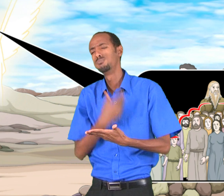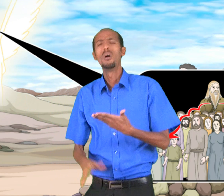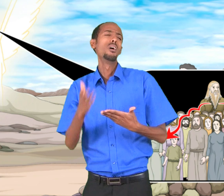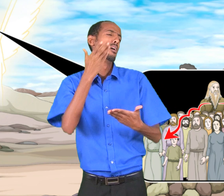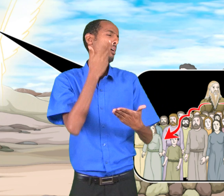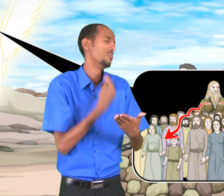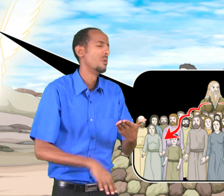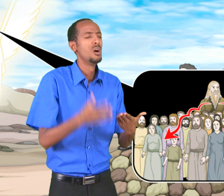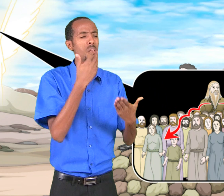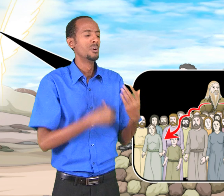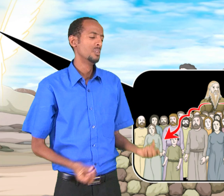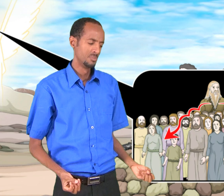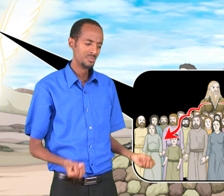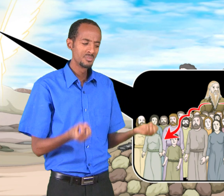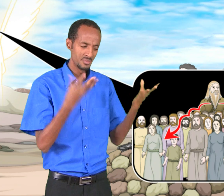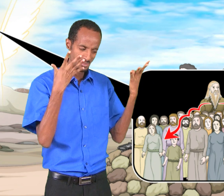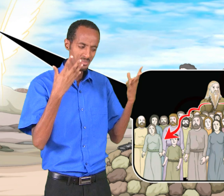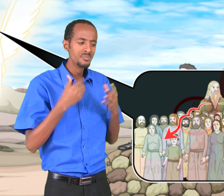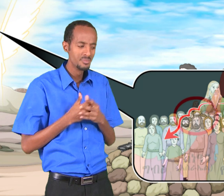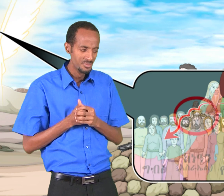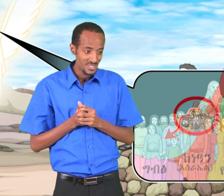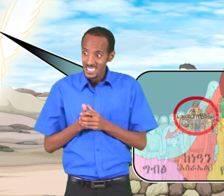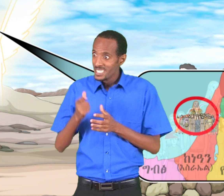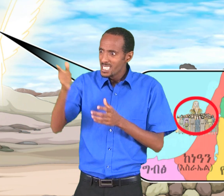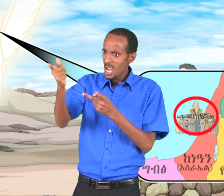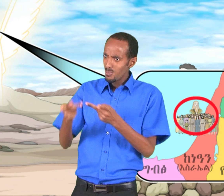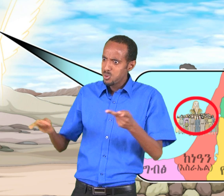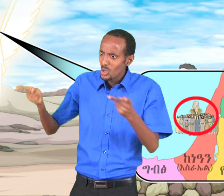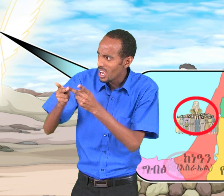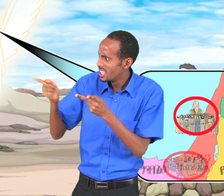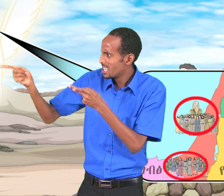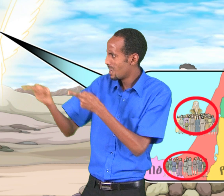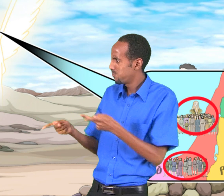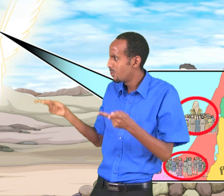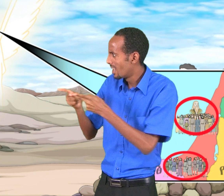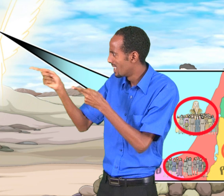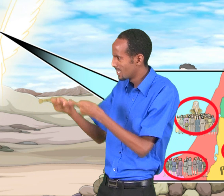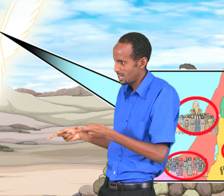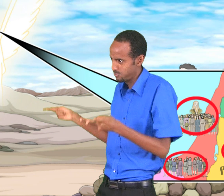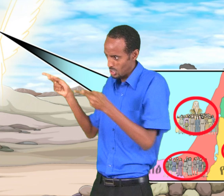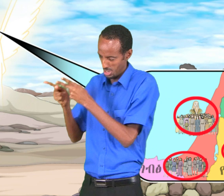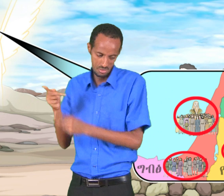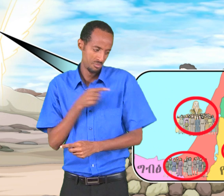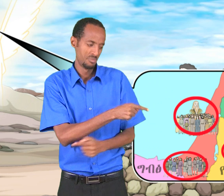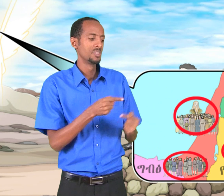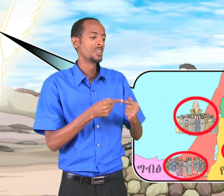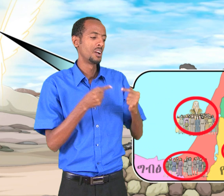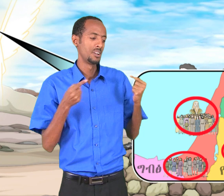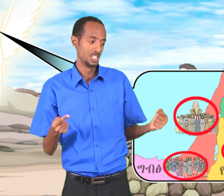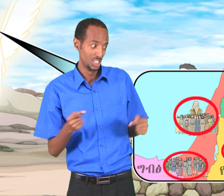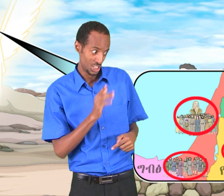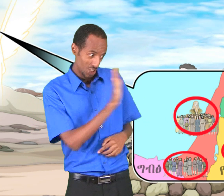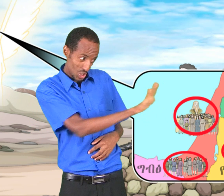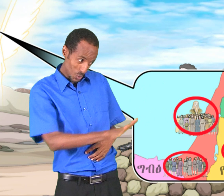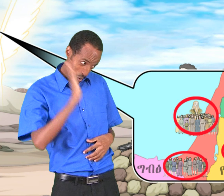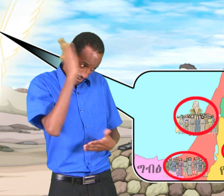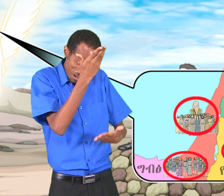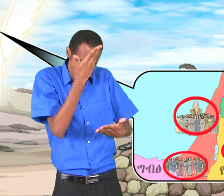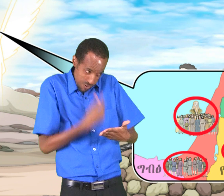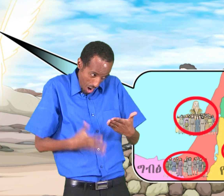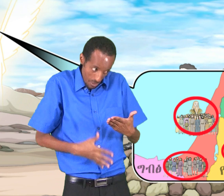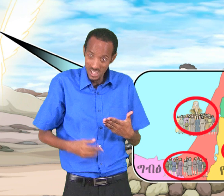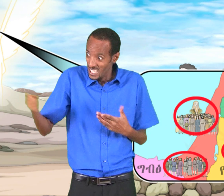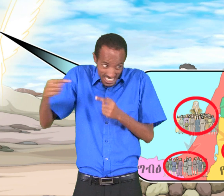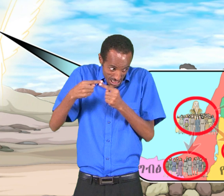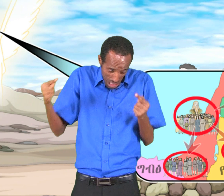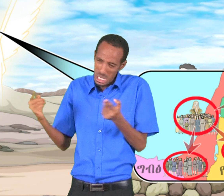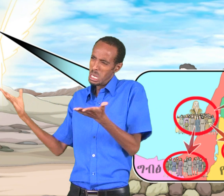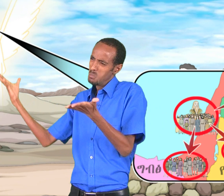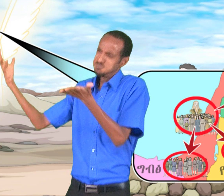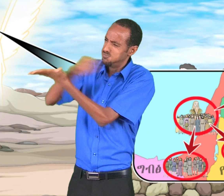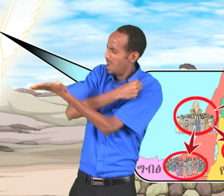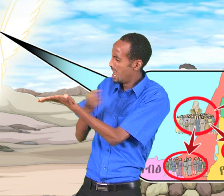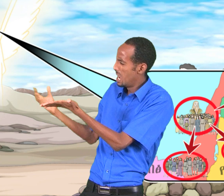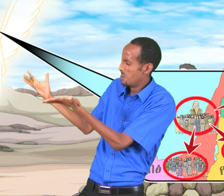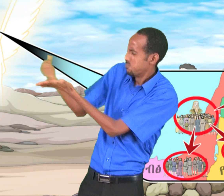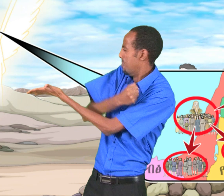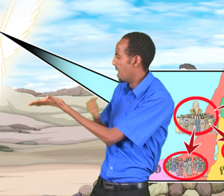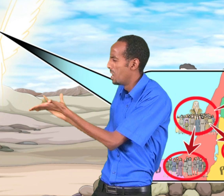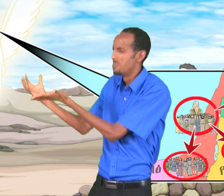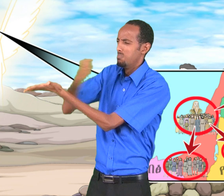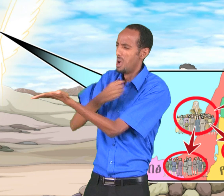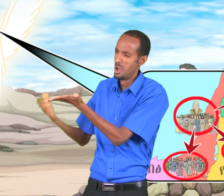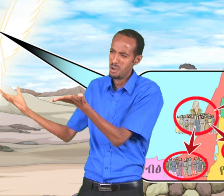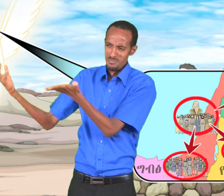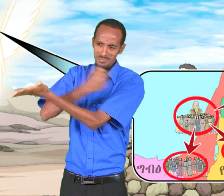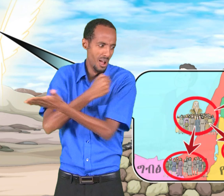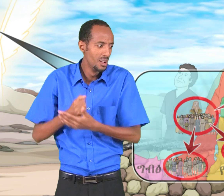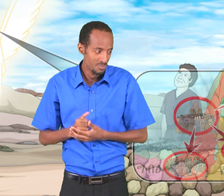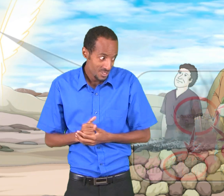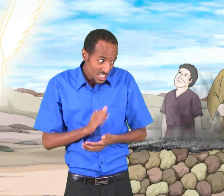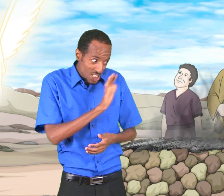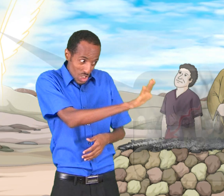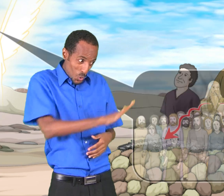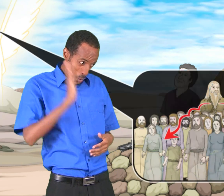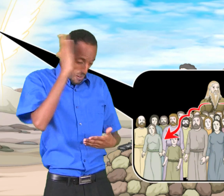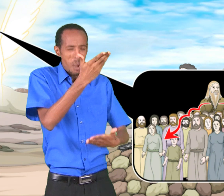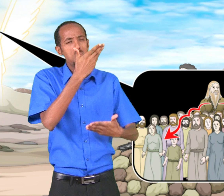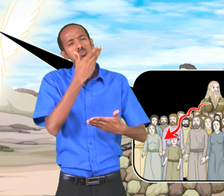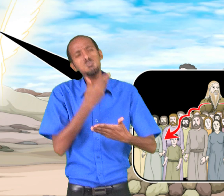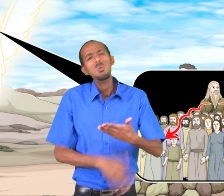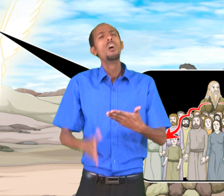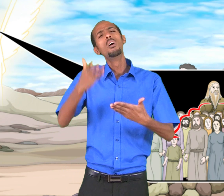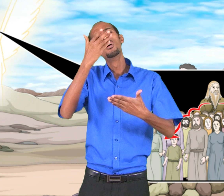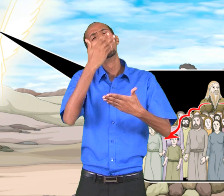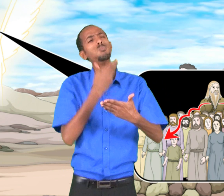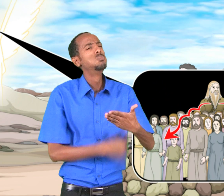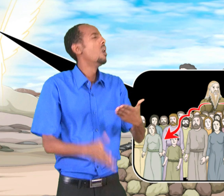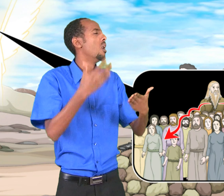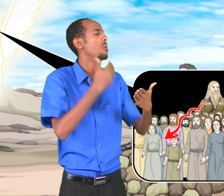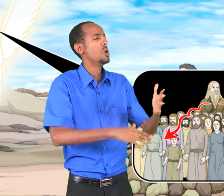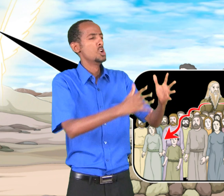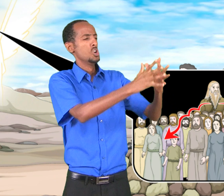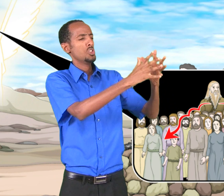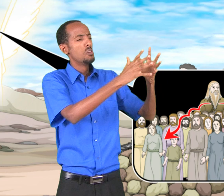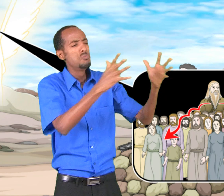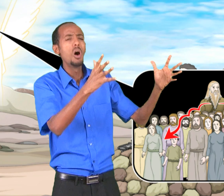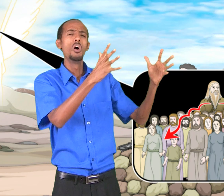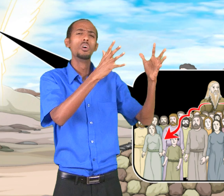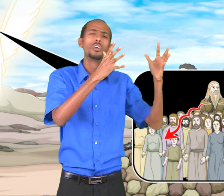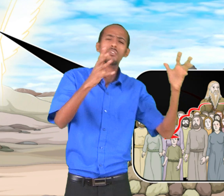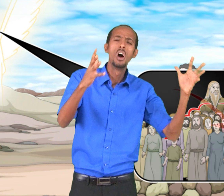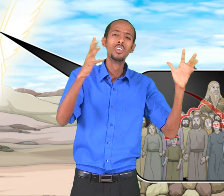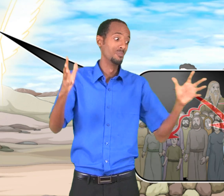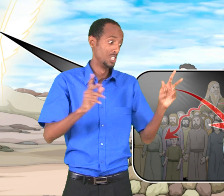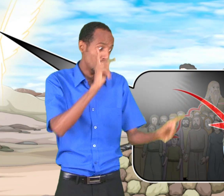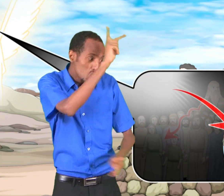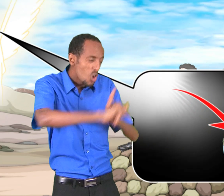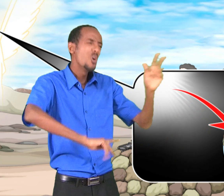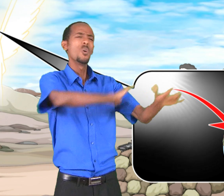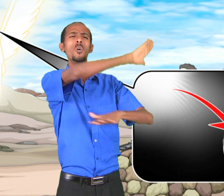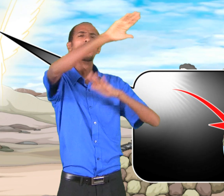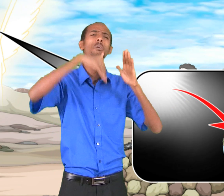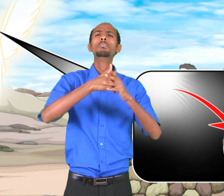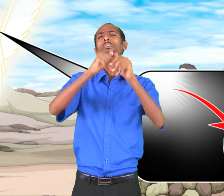Your descendants will possess the gates of their enemies.